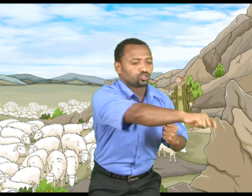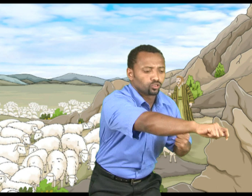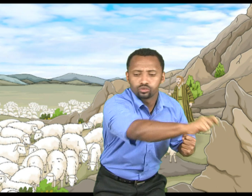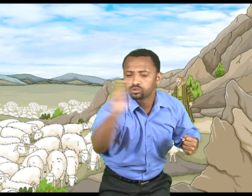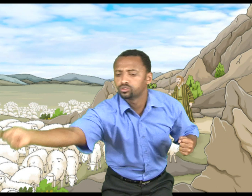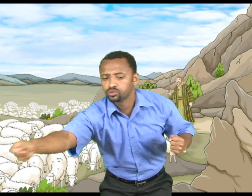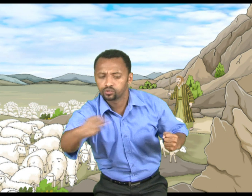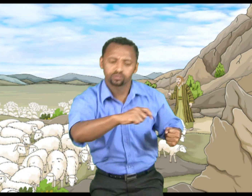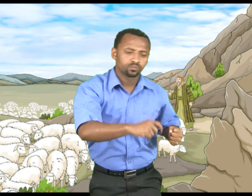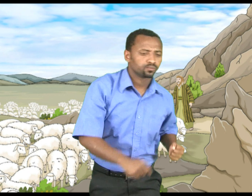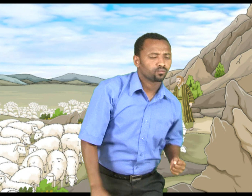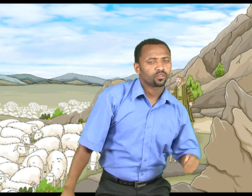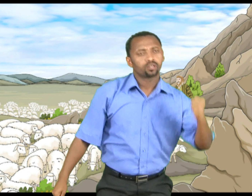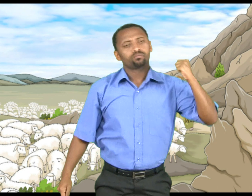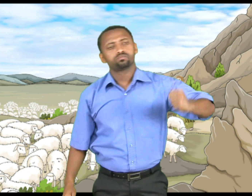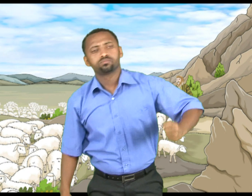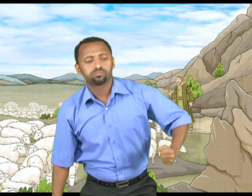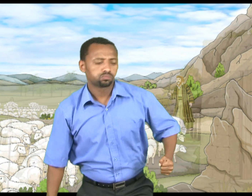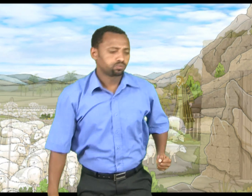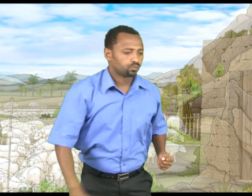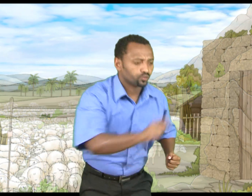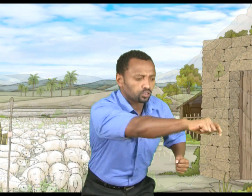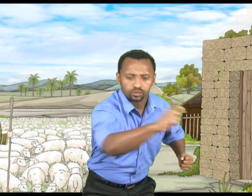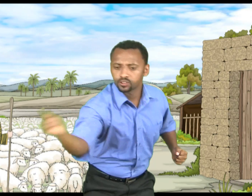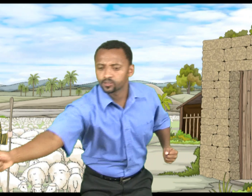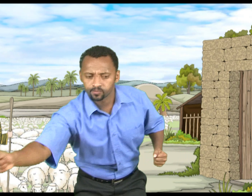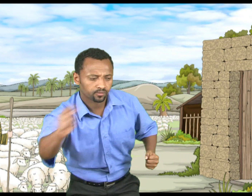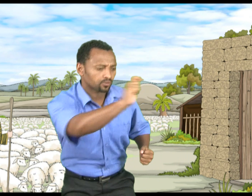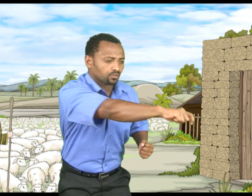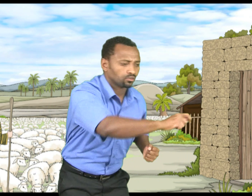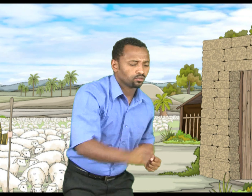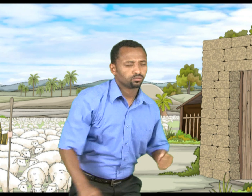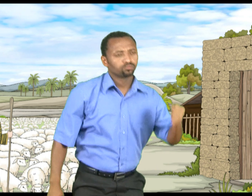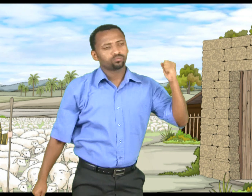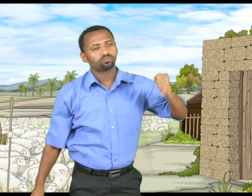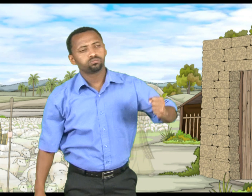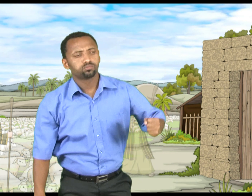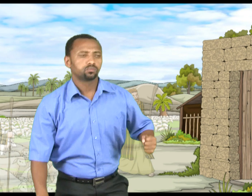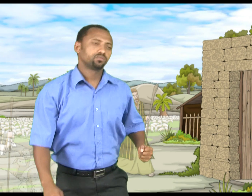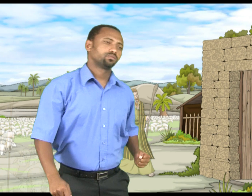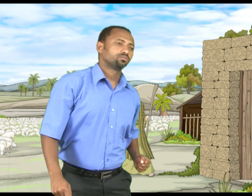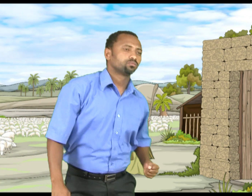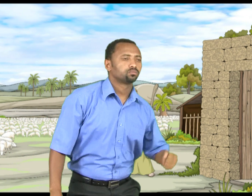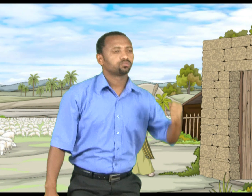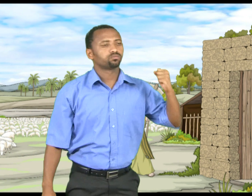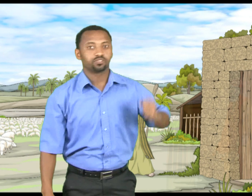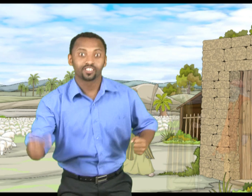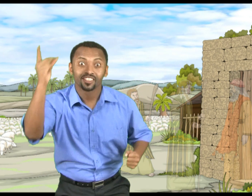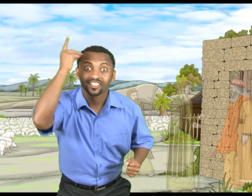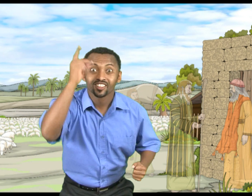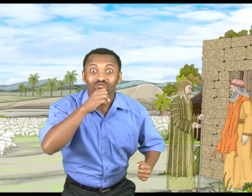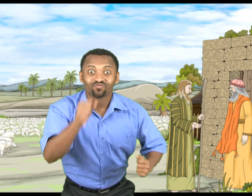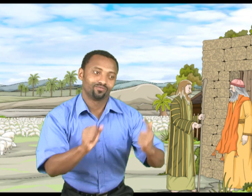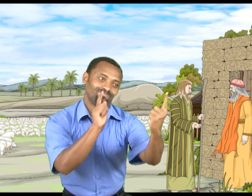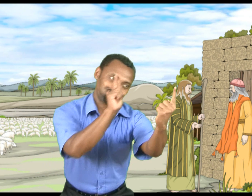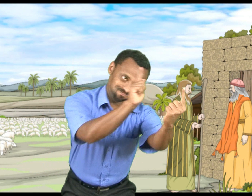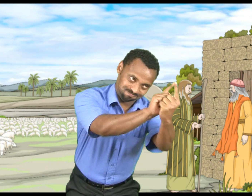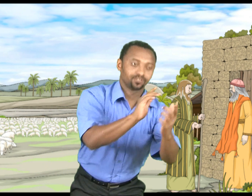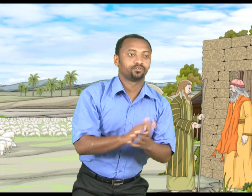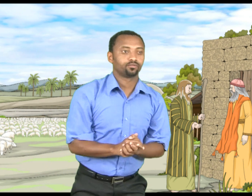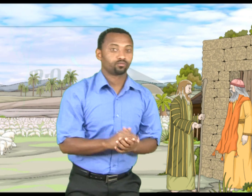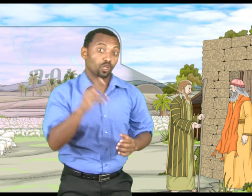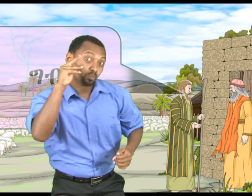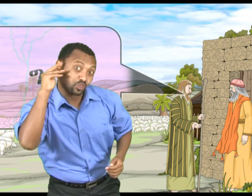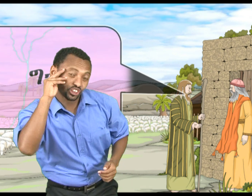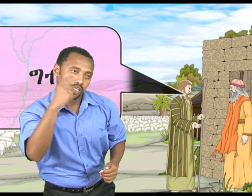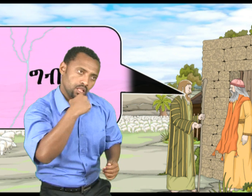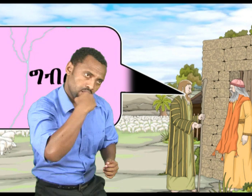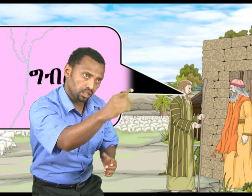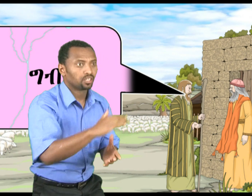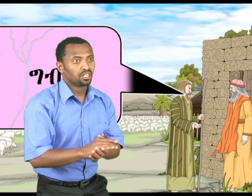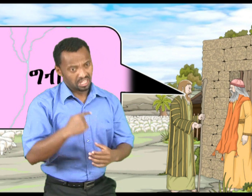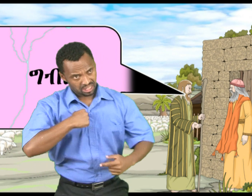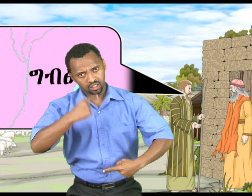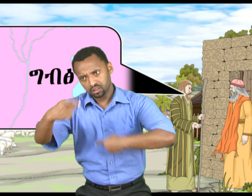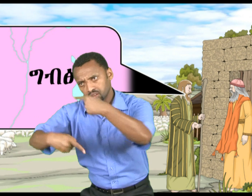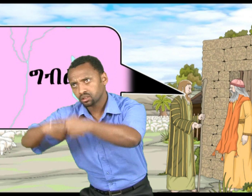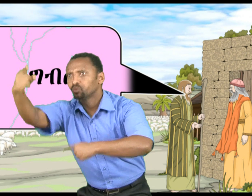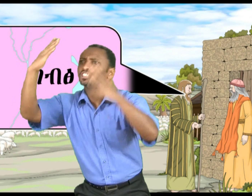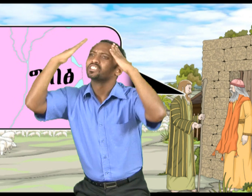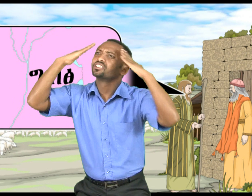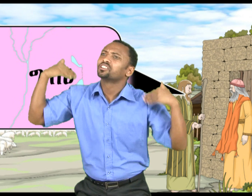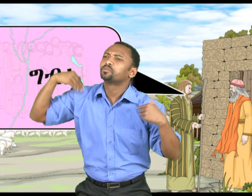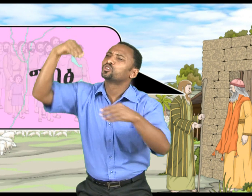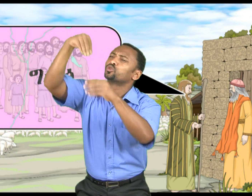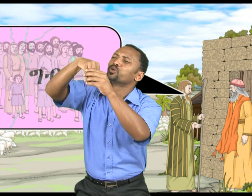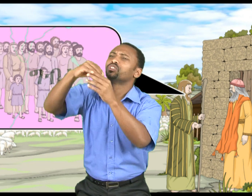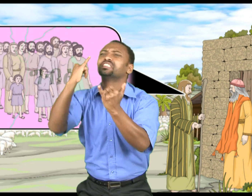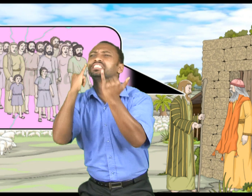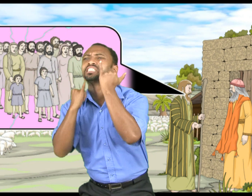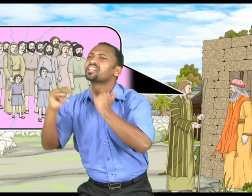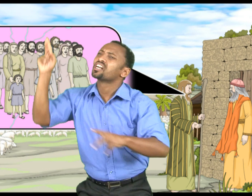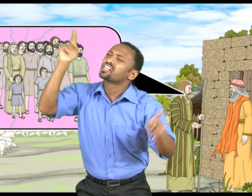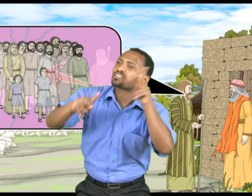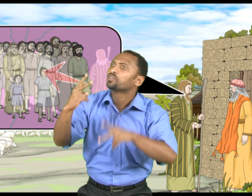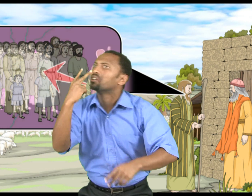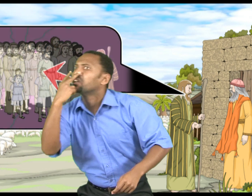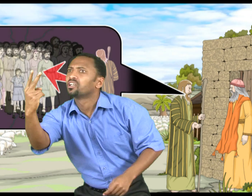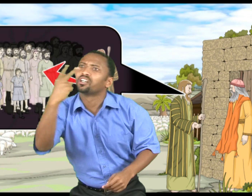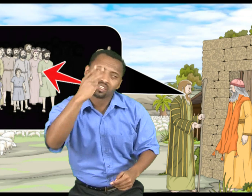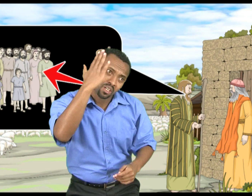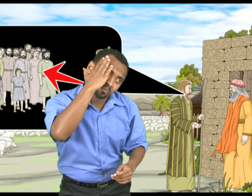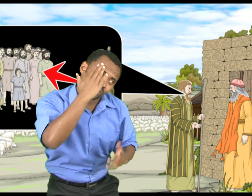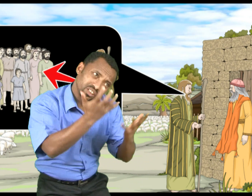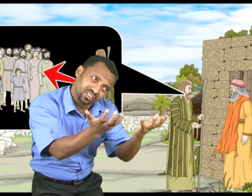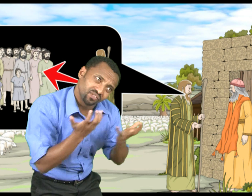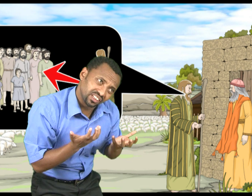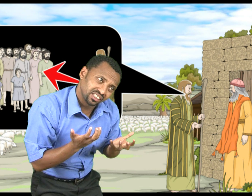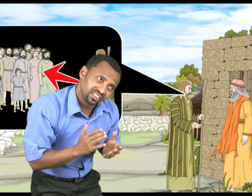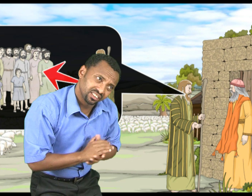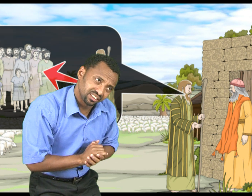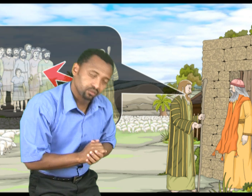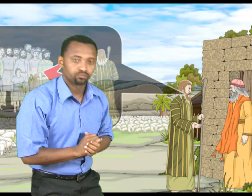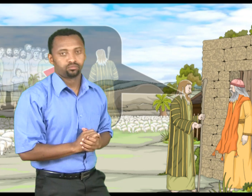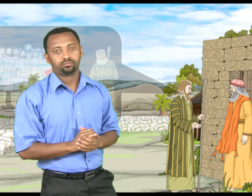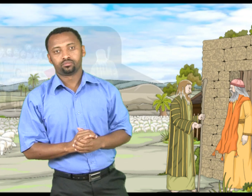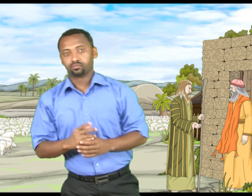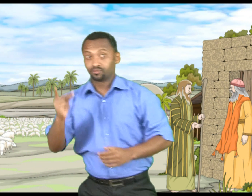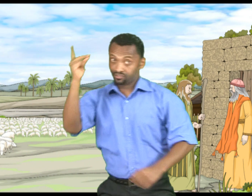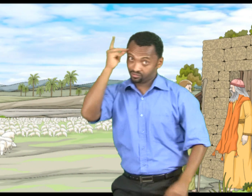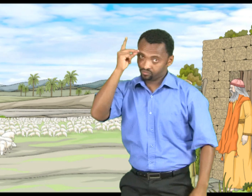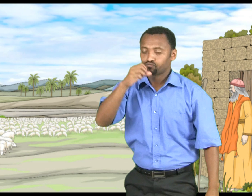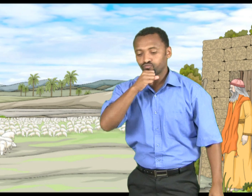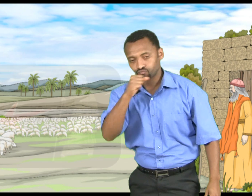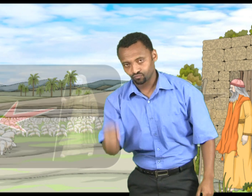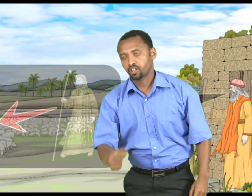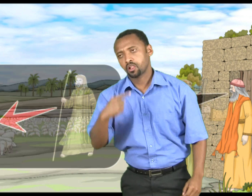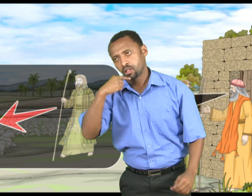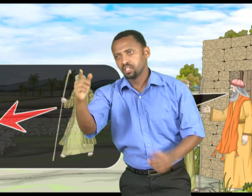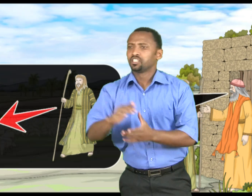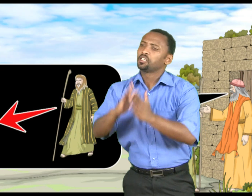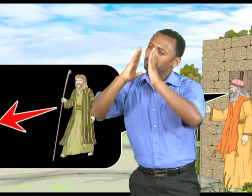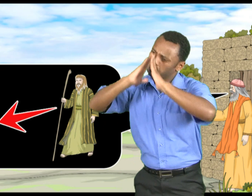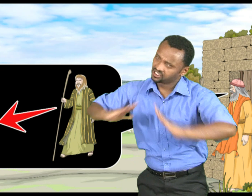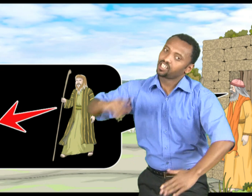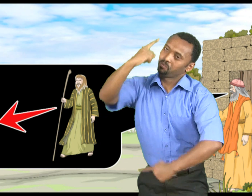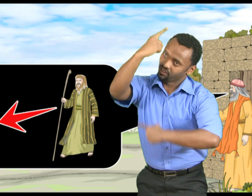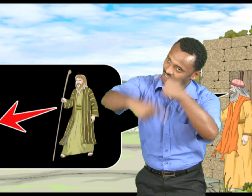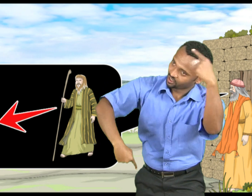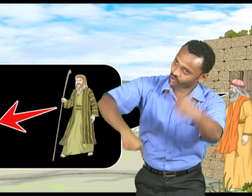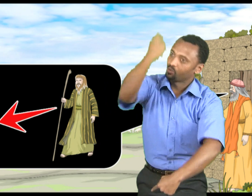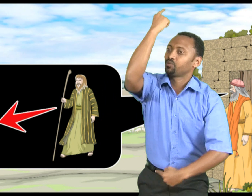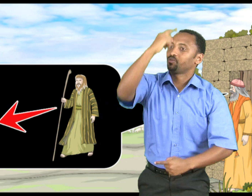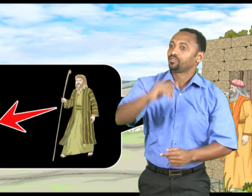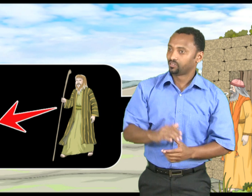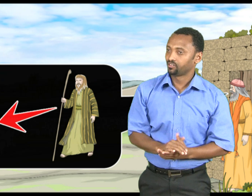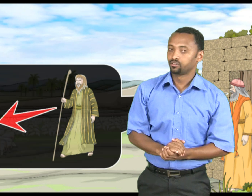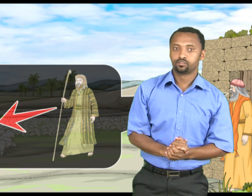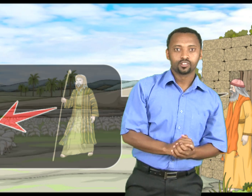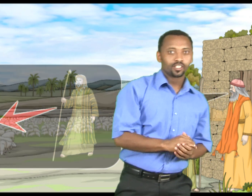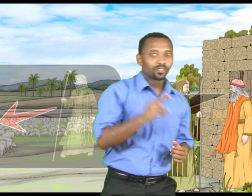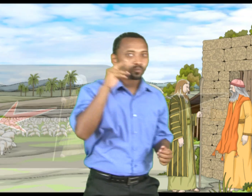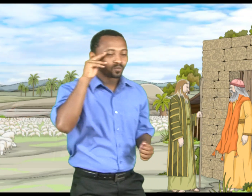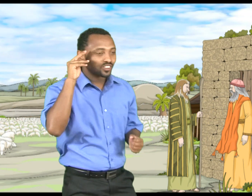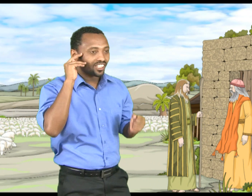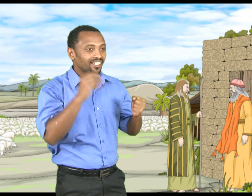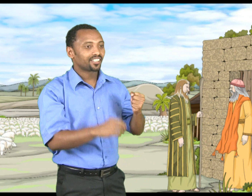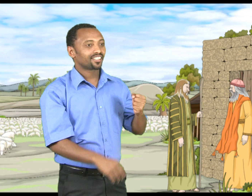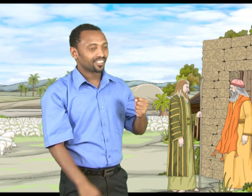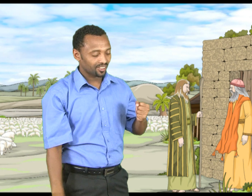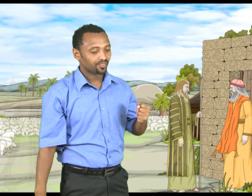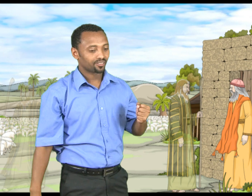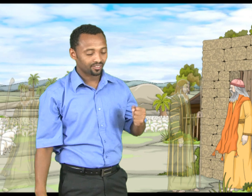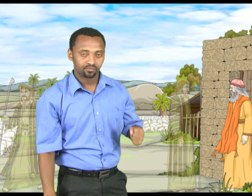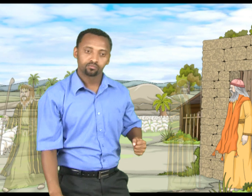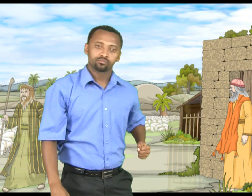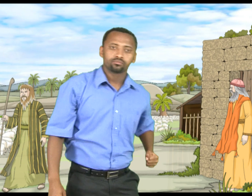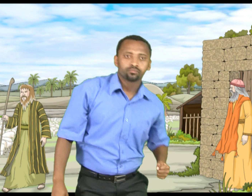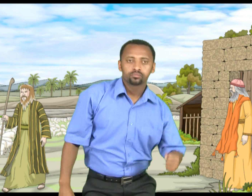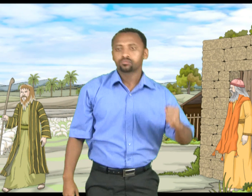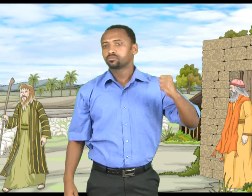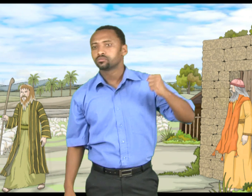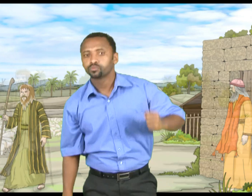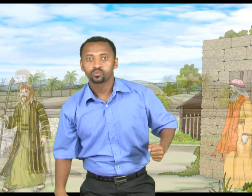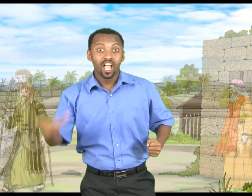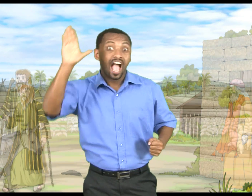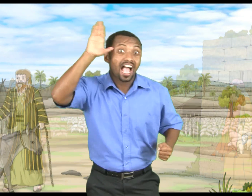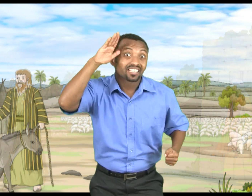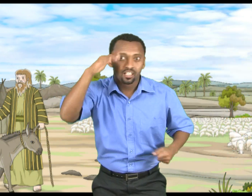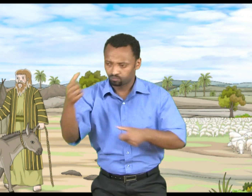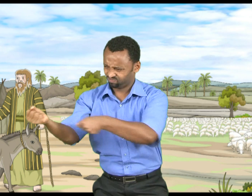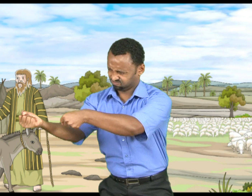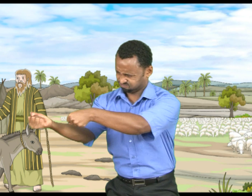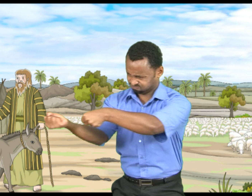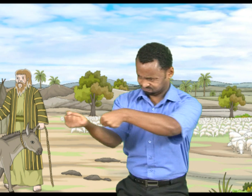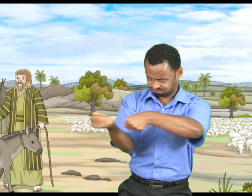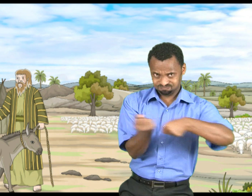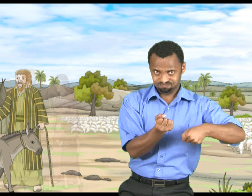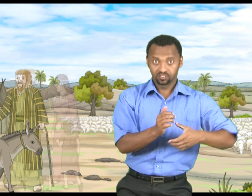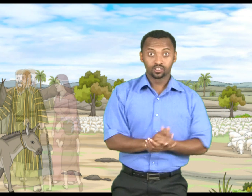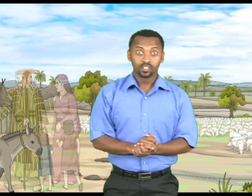“Go in peace,” Jethro replied. Now the LORD had said to Moses in Midian, “Go back to Egypt, for all the men who sought to kill you are dead.”